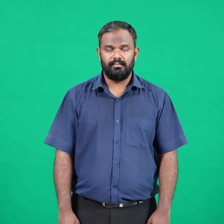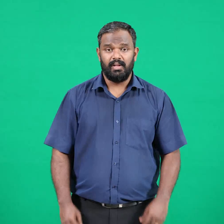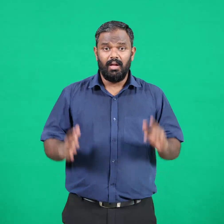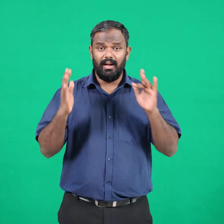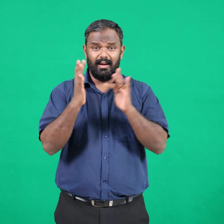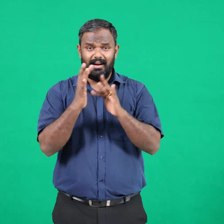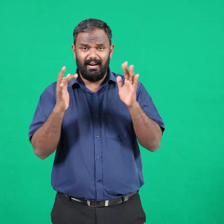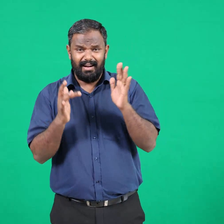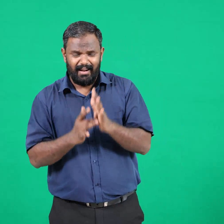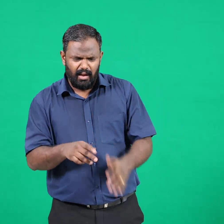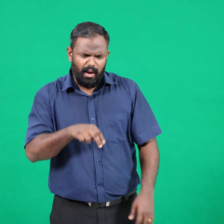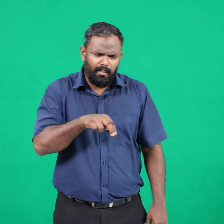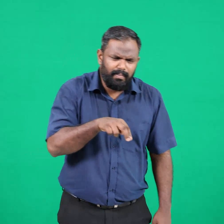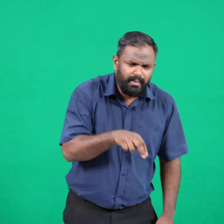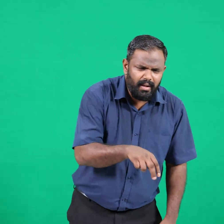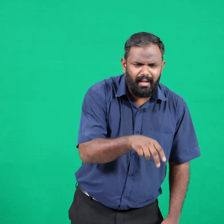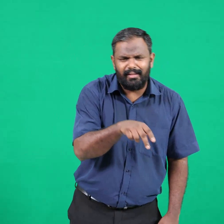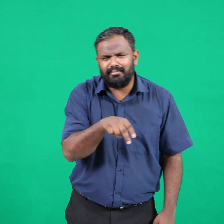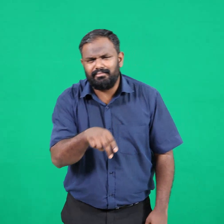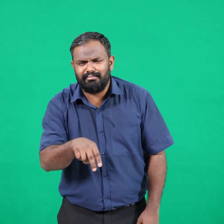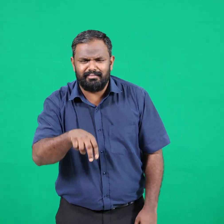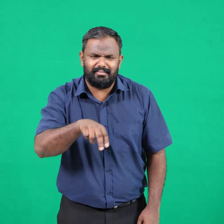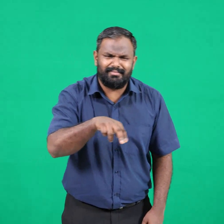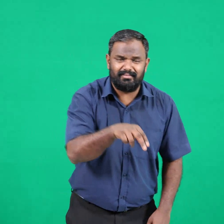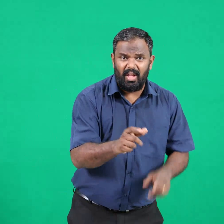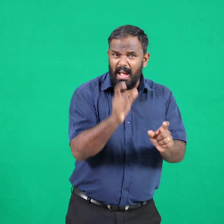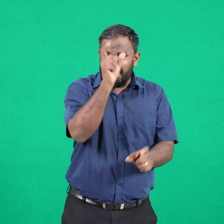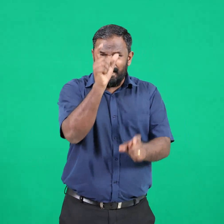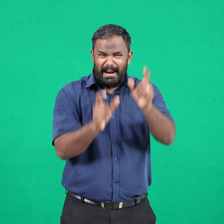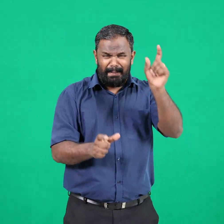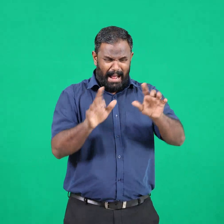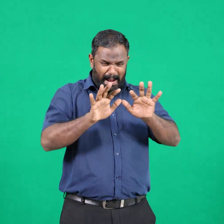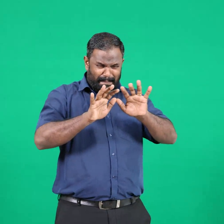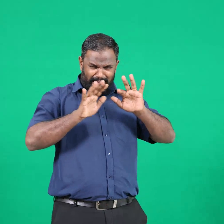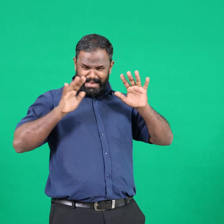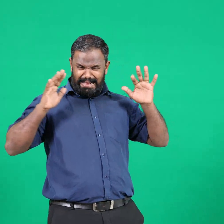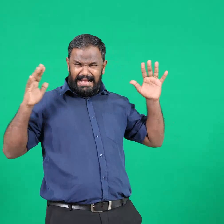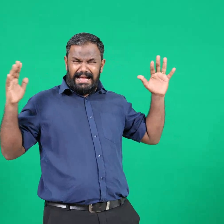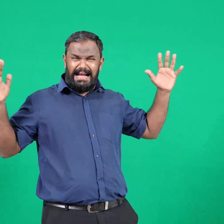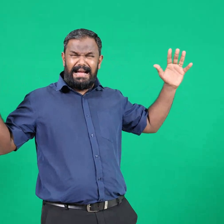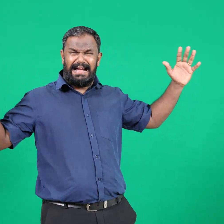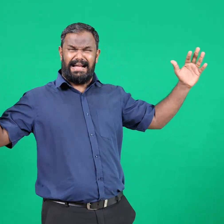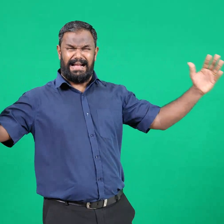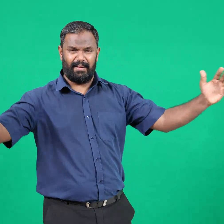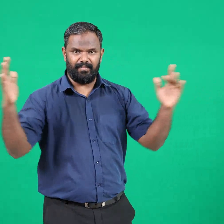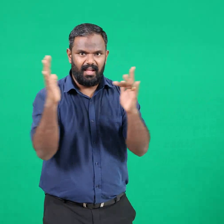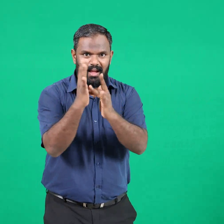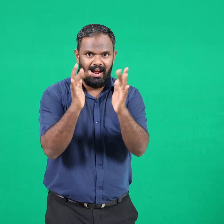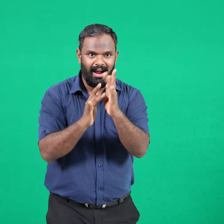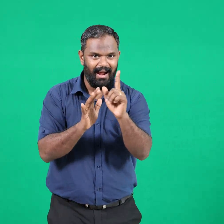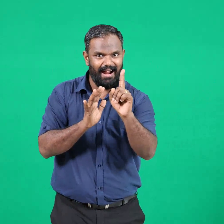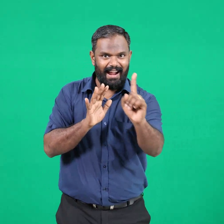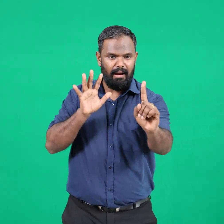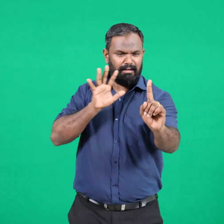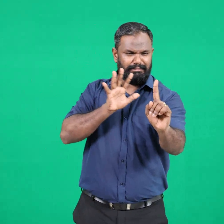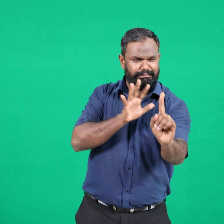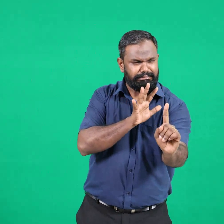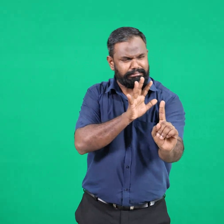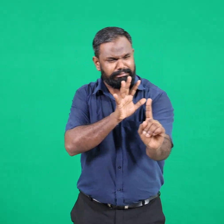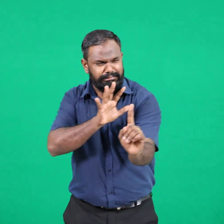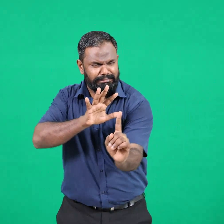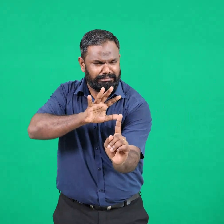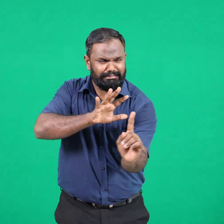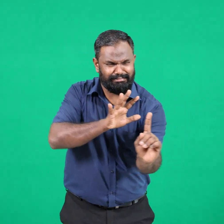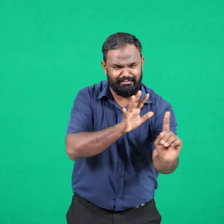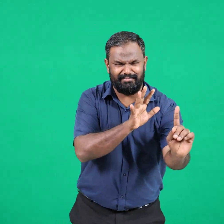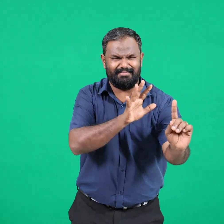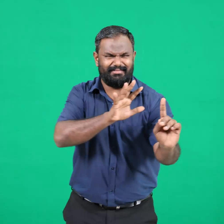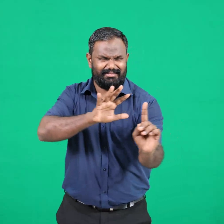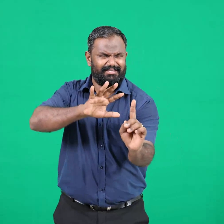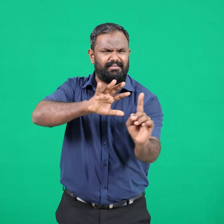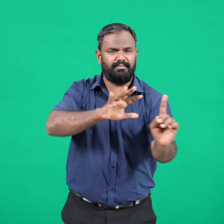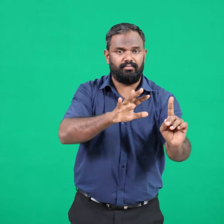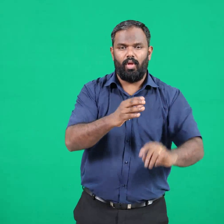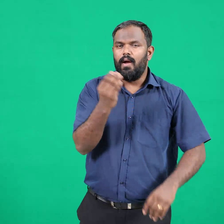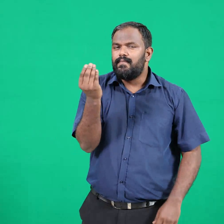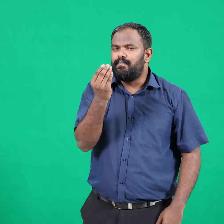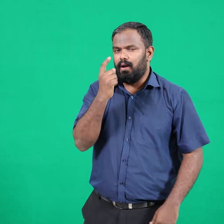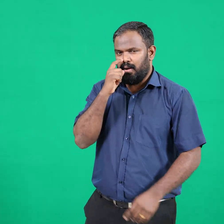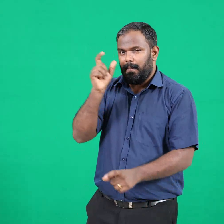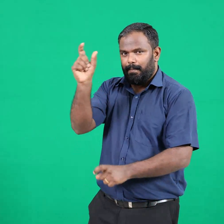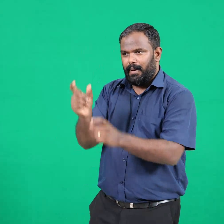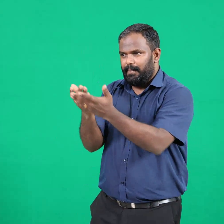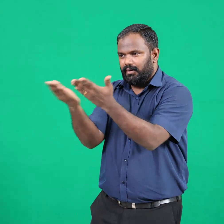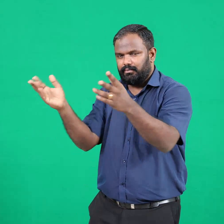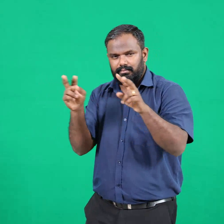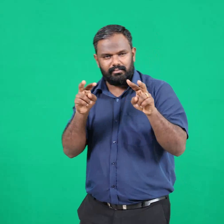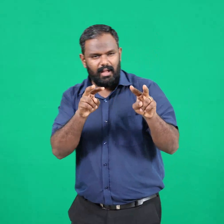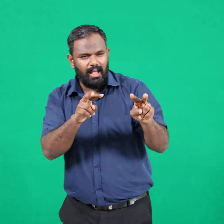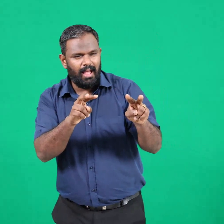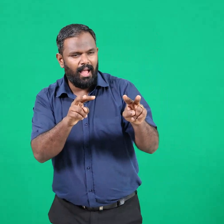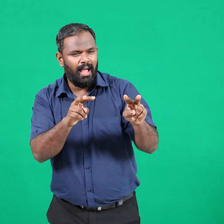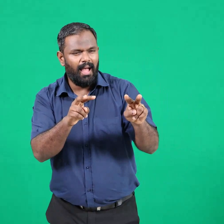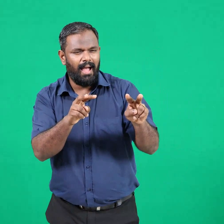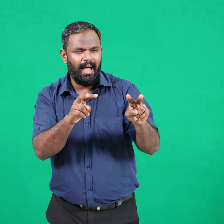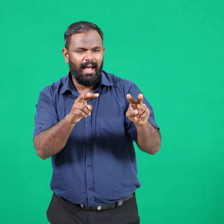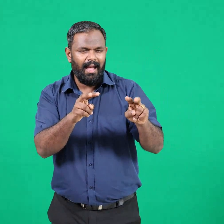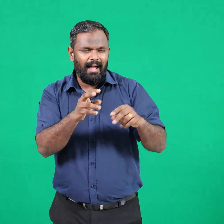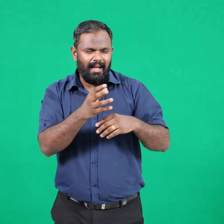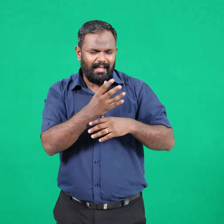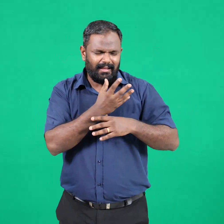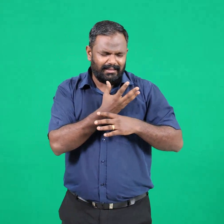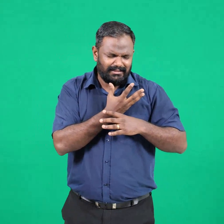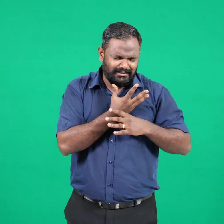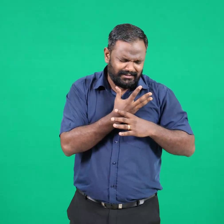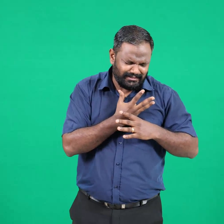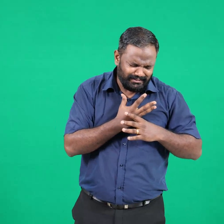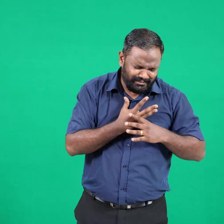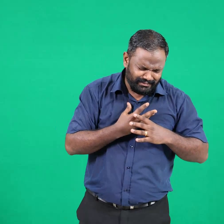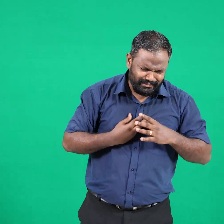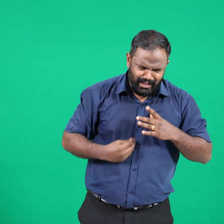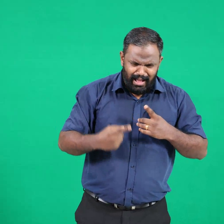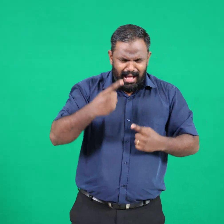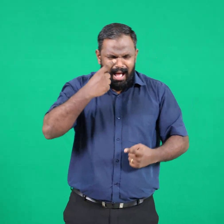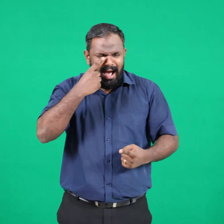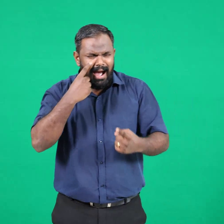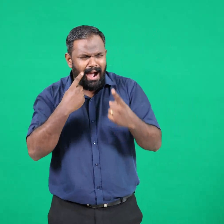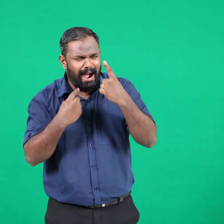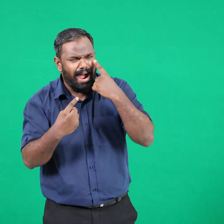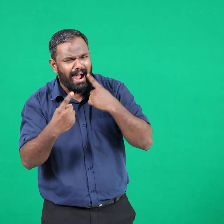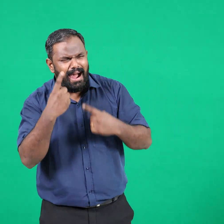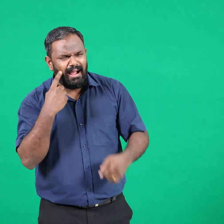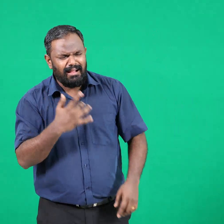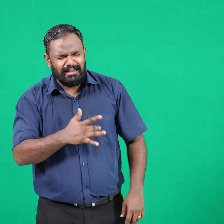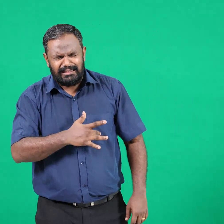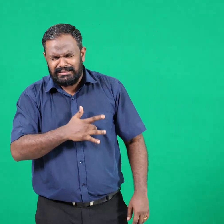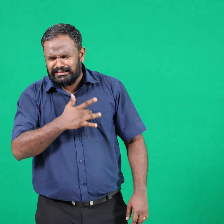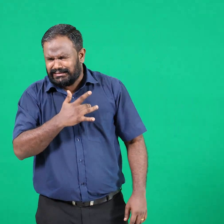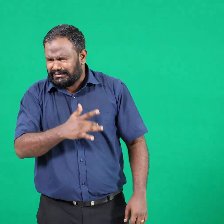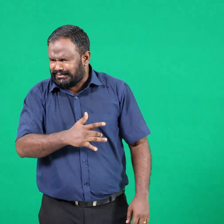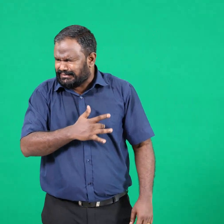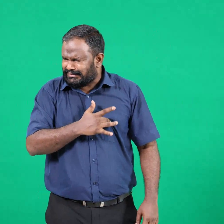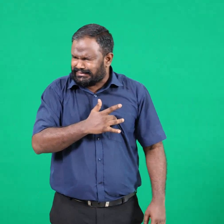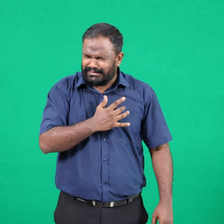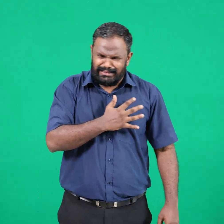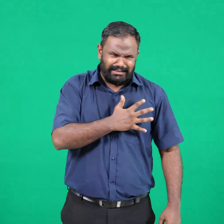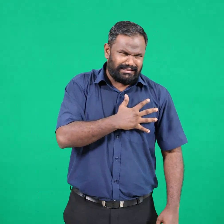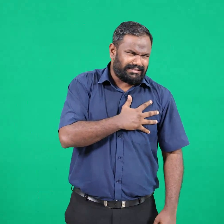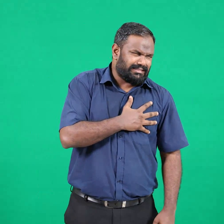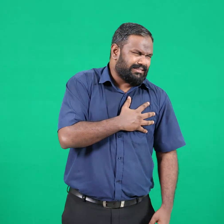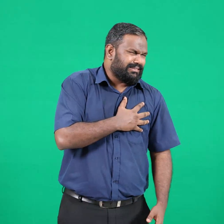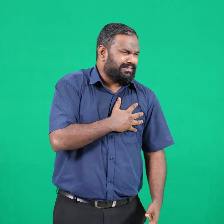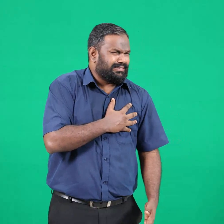A great number of people followed Him, including women who kept mourning and wailing for Him.